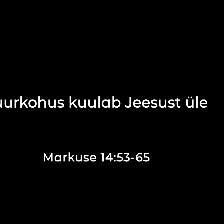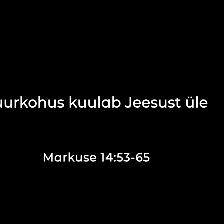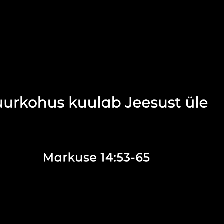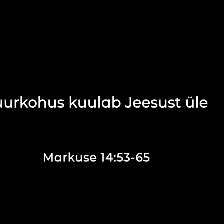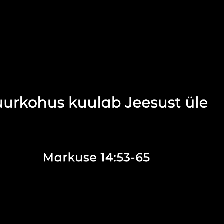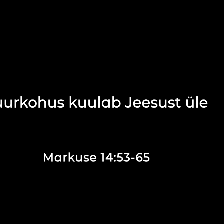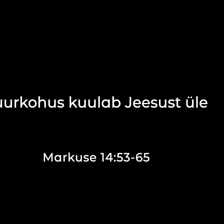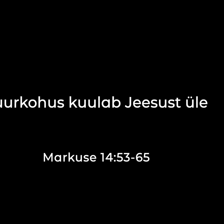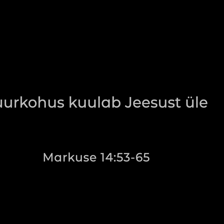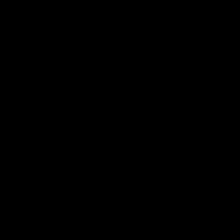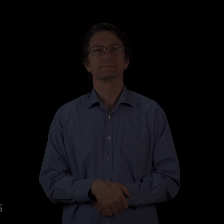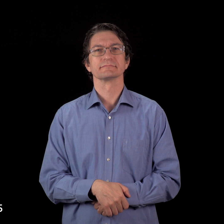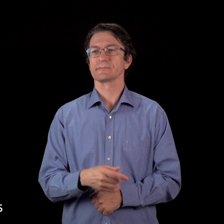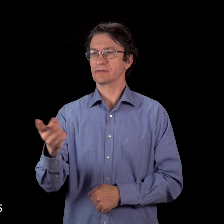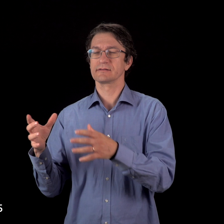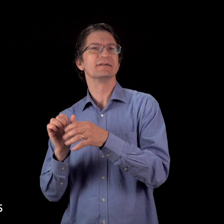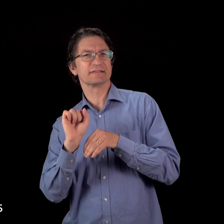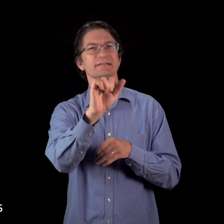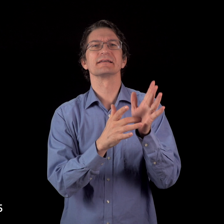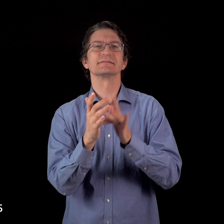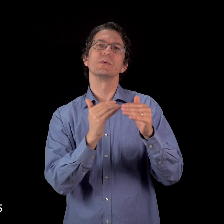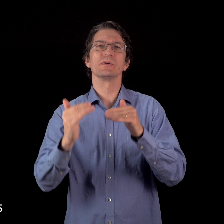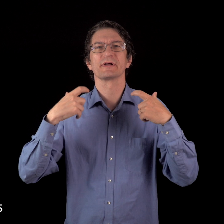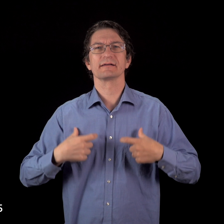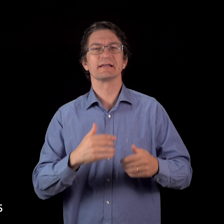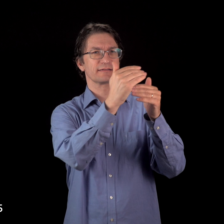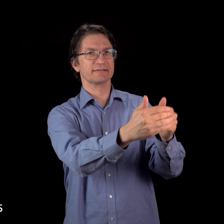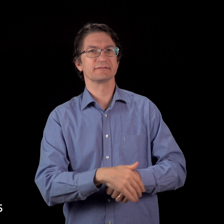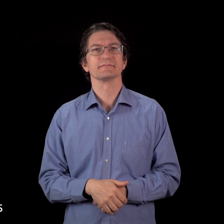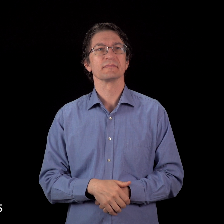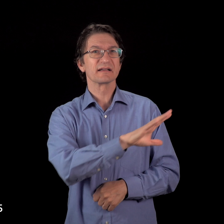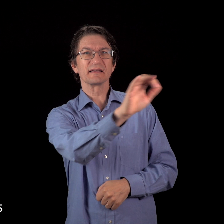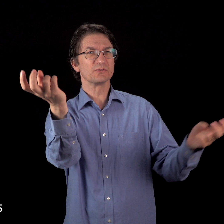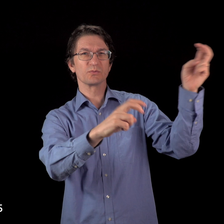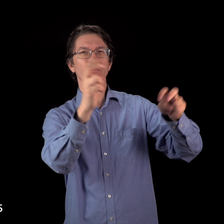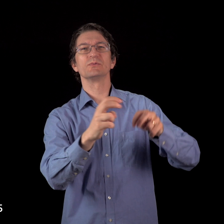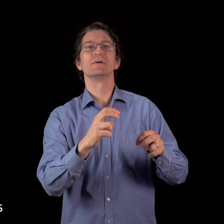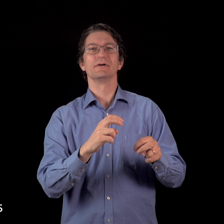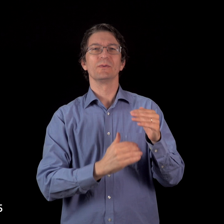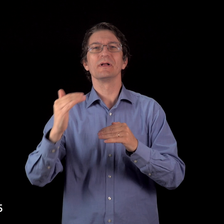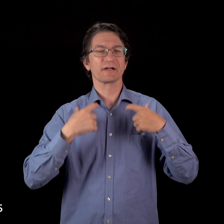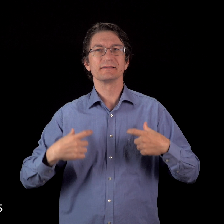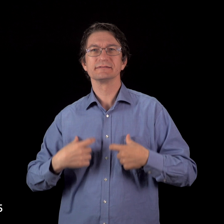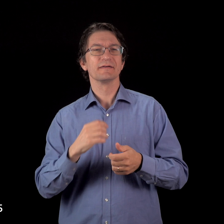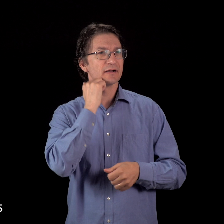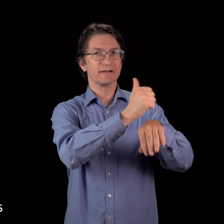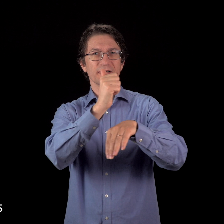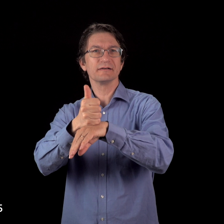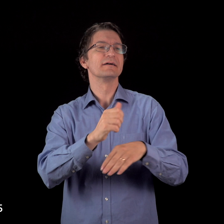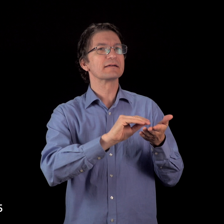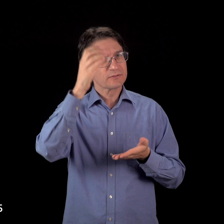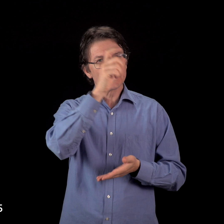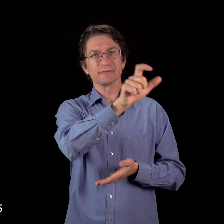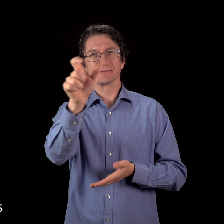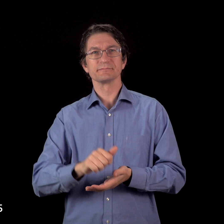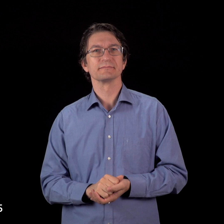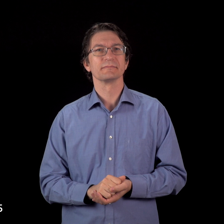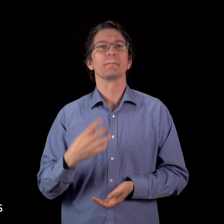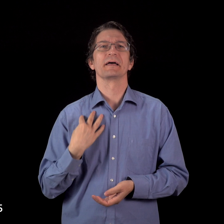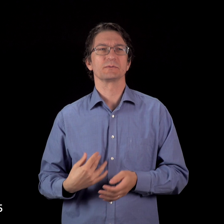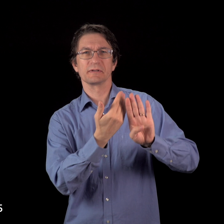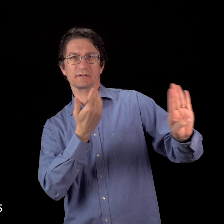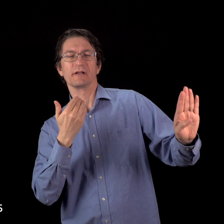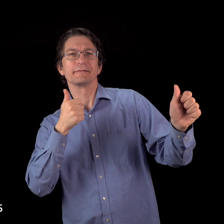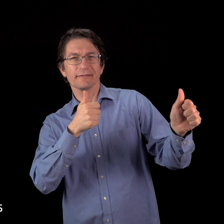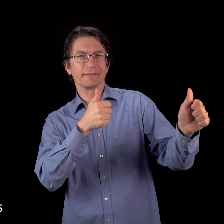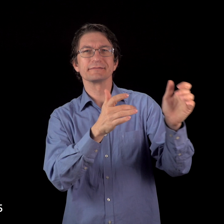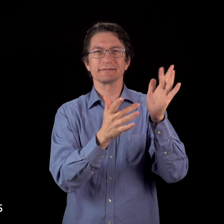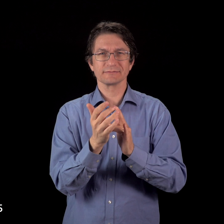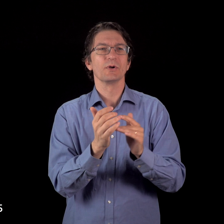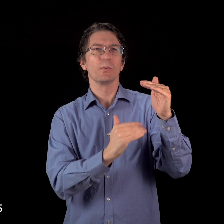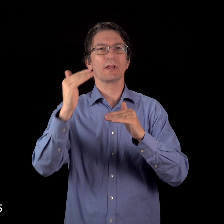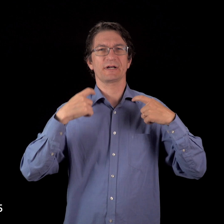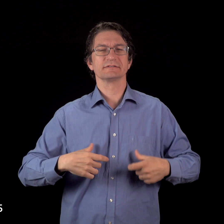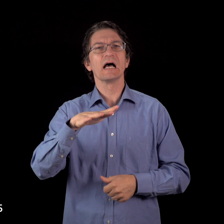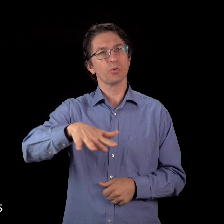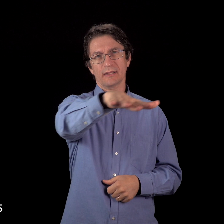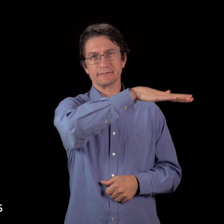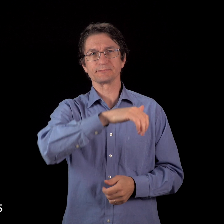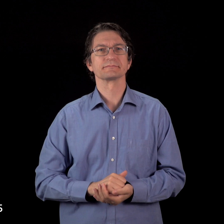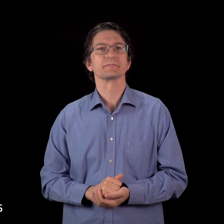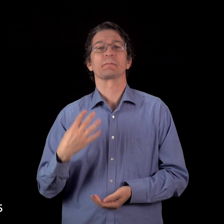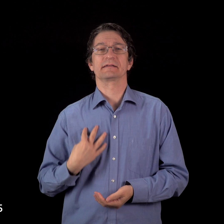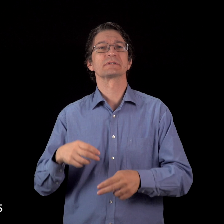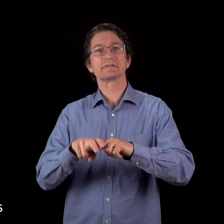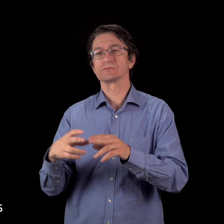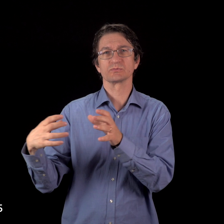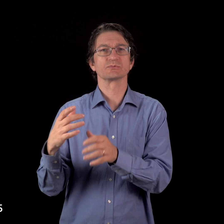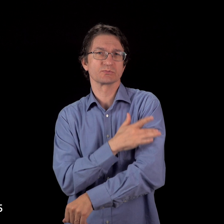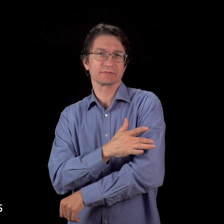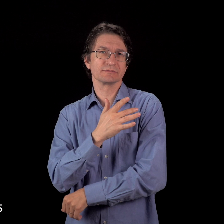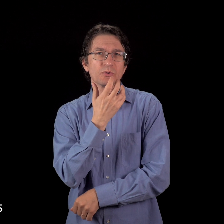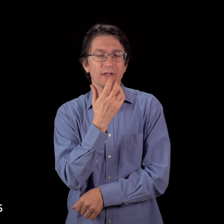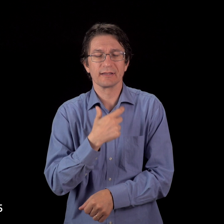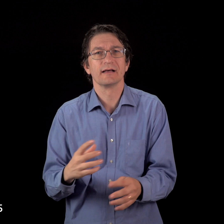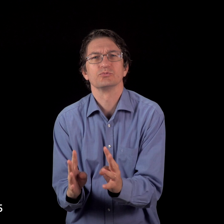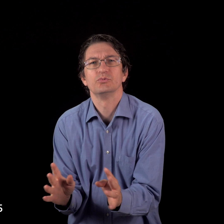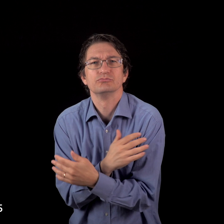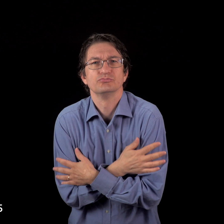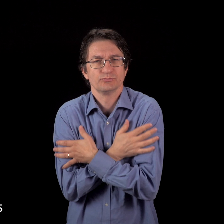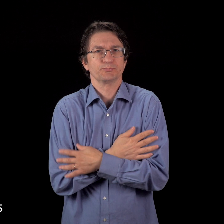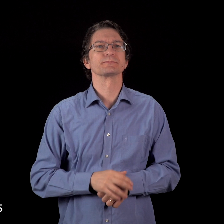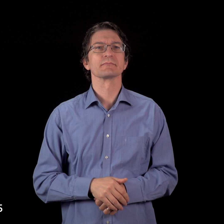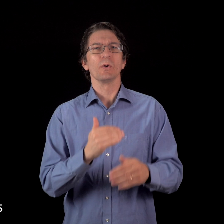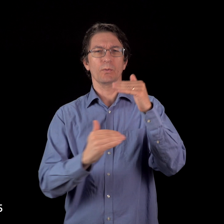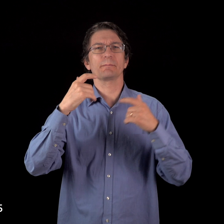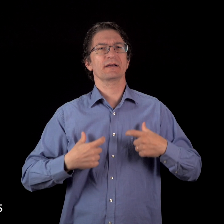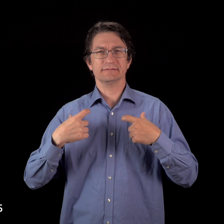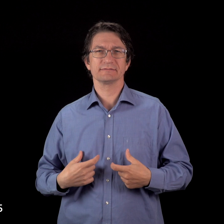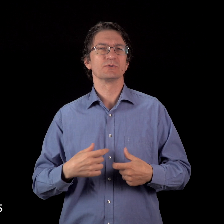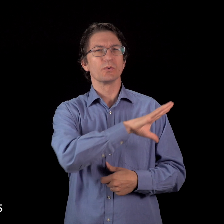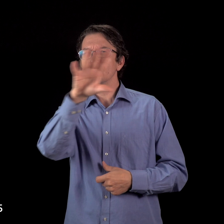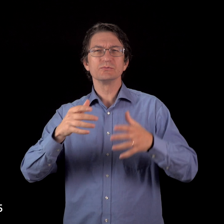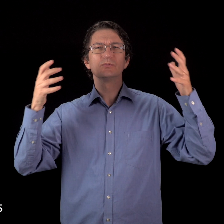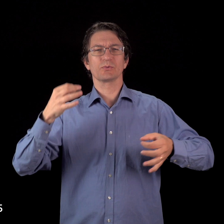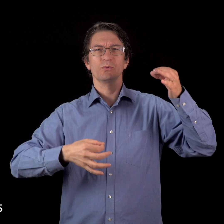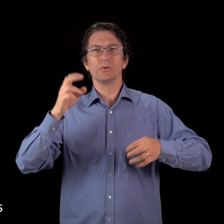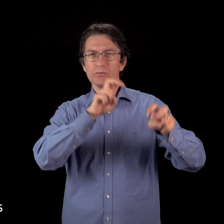They led Jesus away to the high priest, and all the chief priests, elders, and scribes assembled. Peter followed Him at a distance, right into the courtyard of the high priest. And he sat with the officers and warmed himself by the fire.